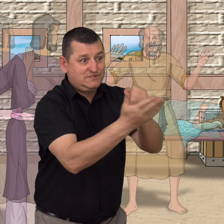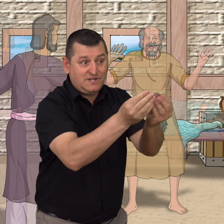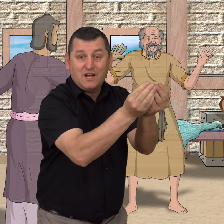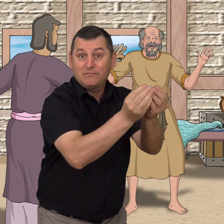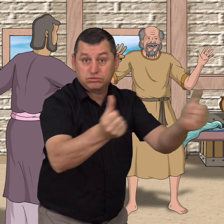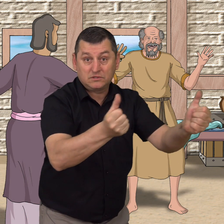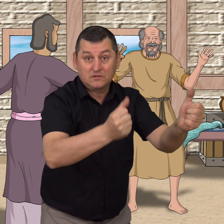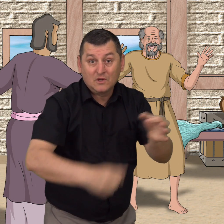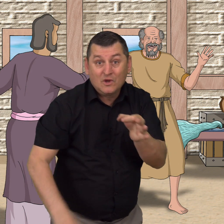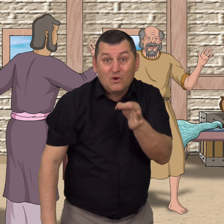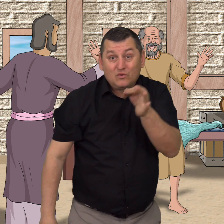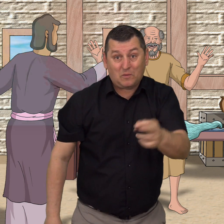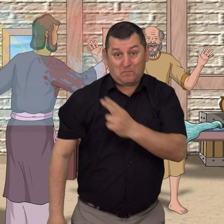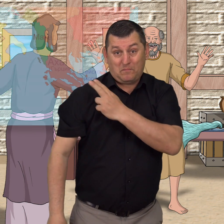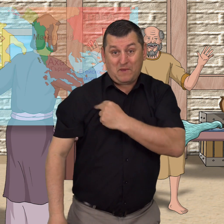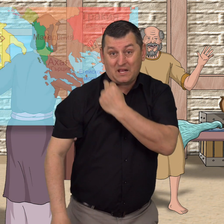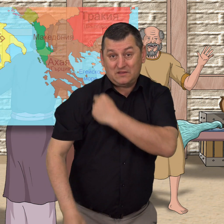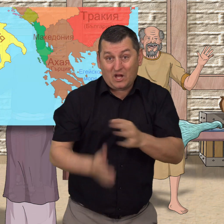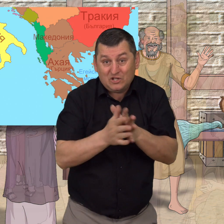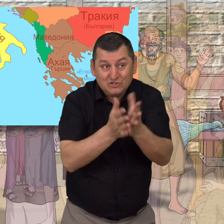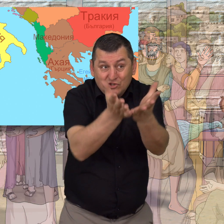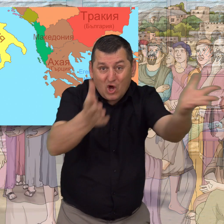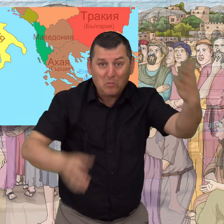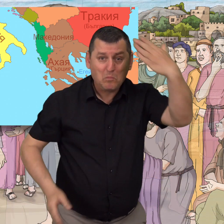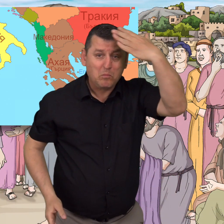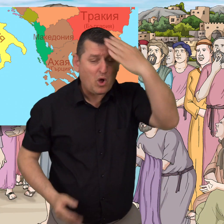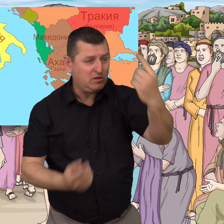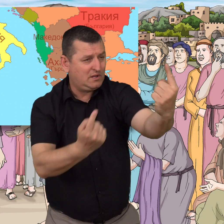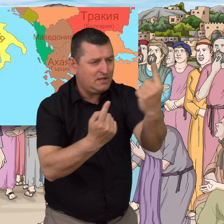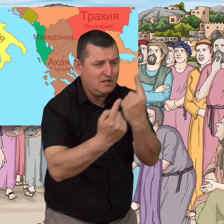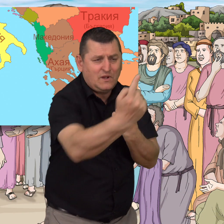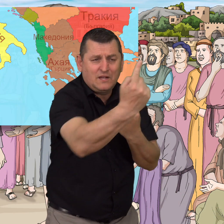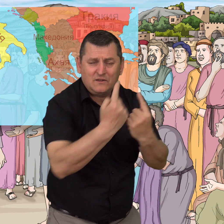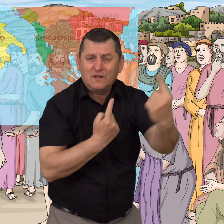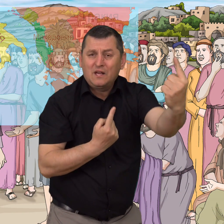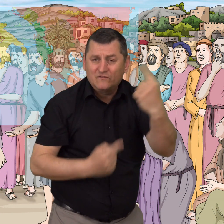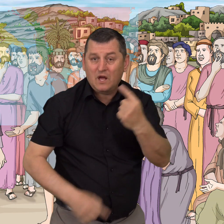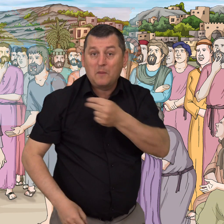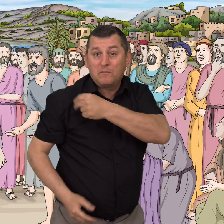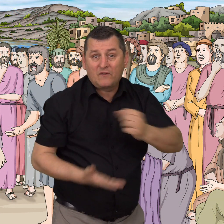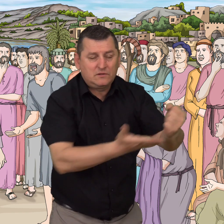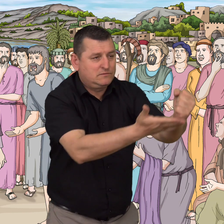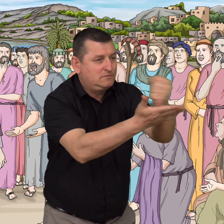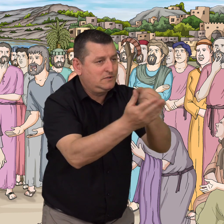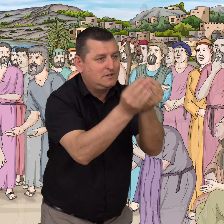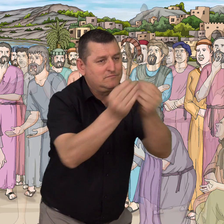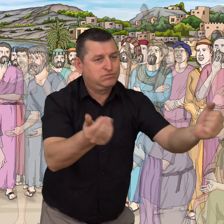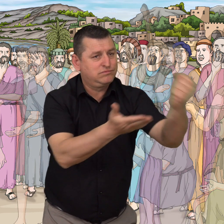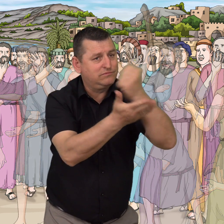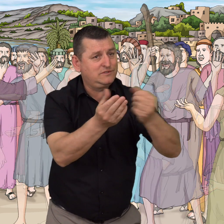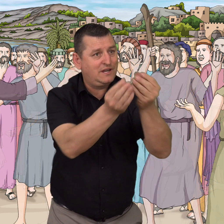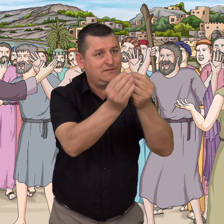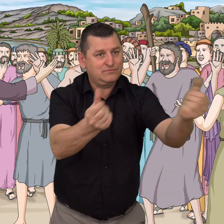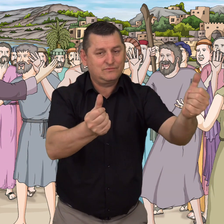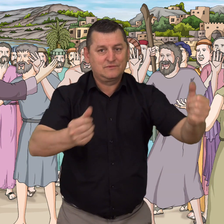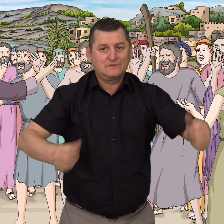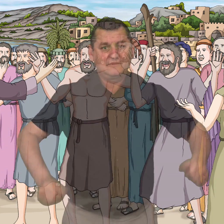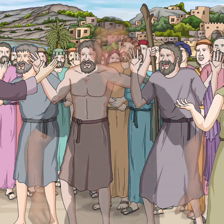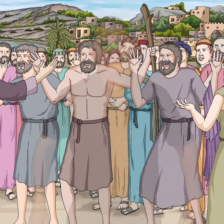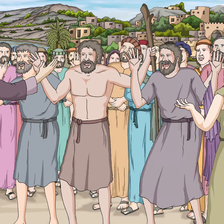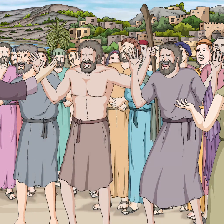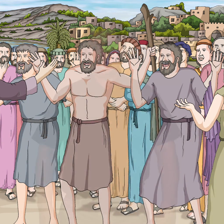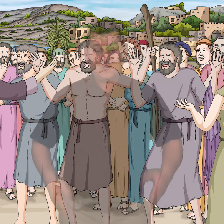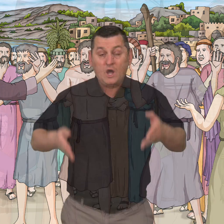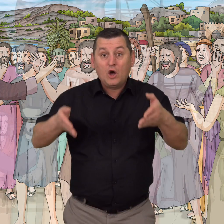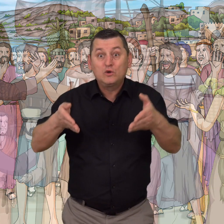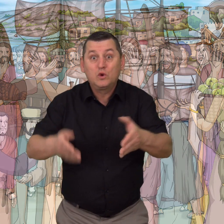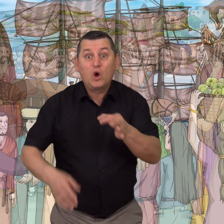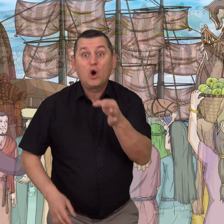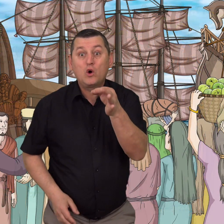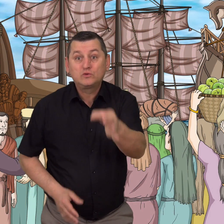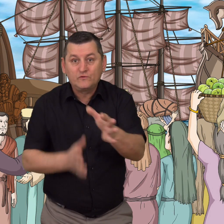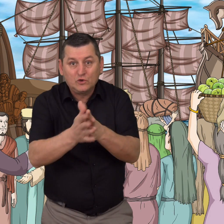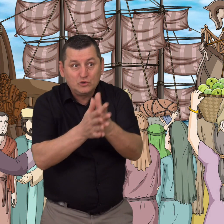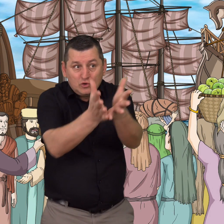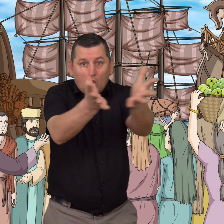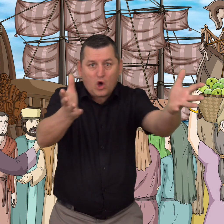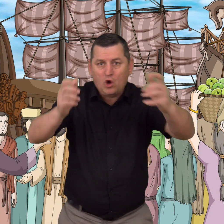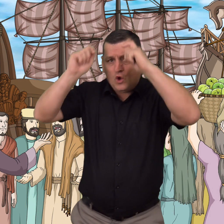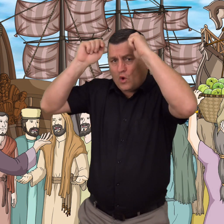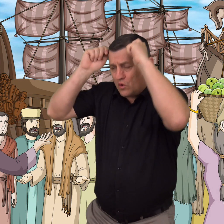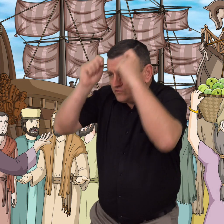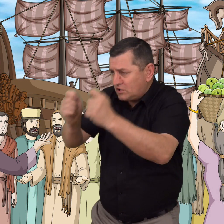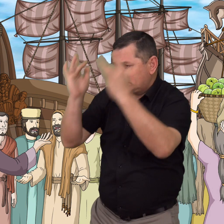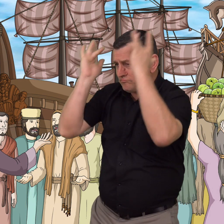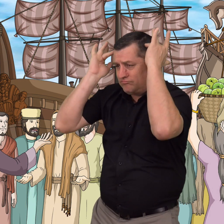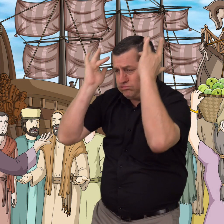After this had happened, the rest of the sick on the island came and were cured as well.